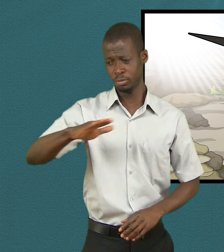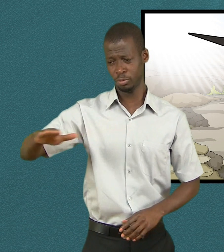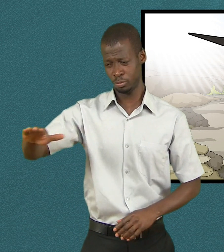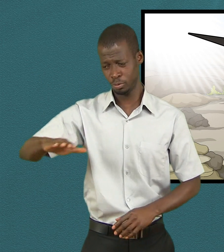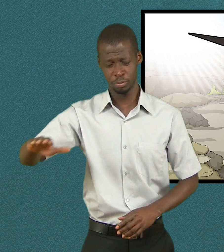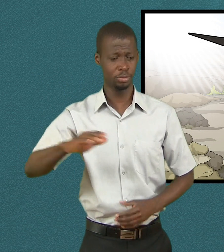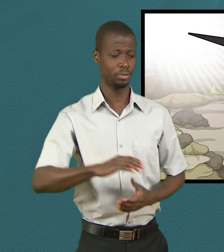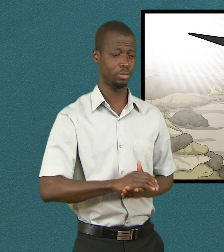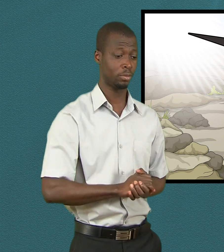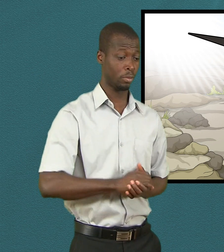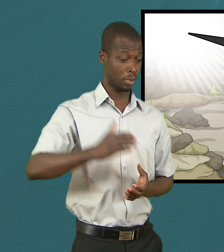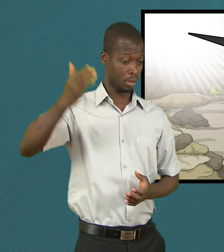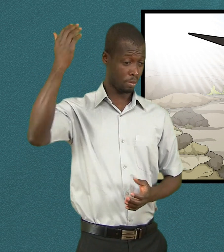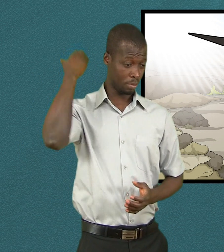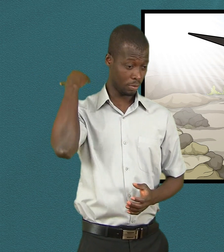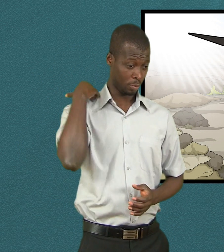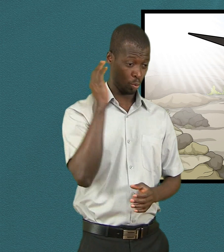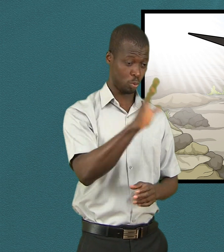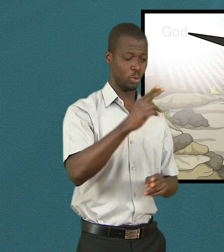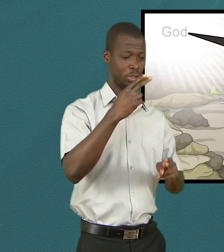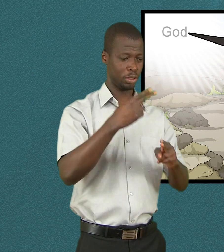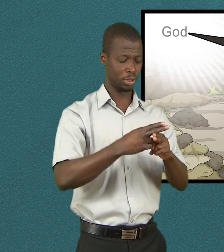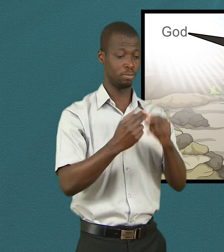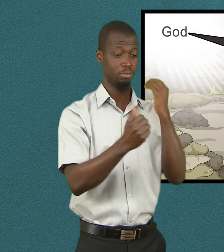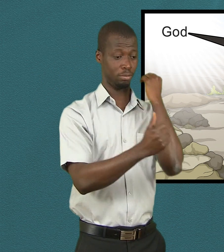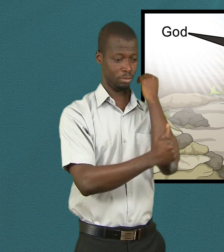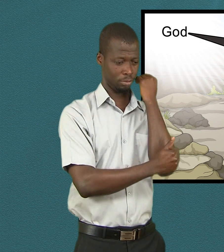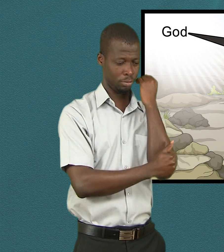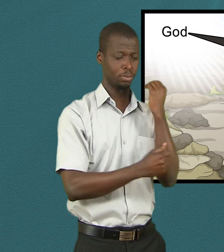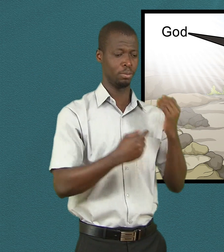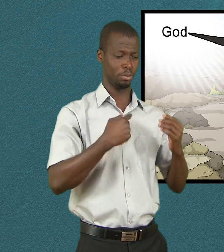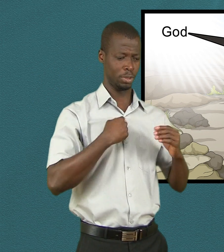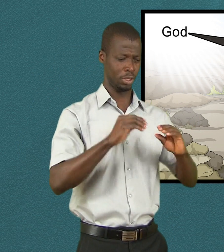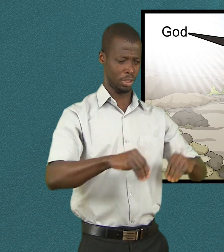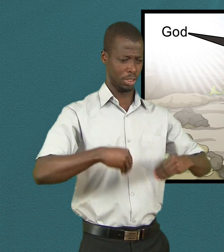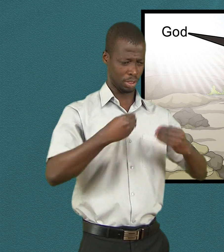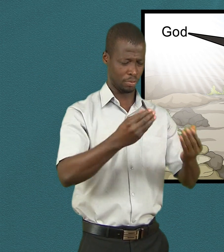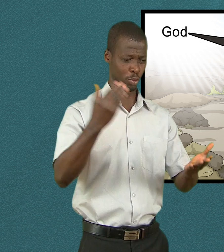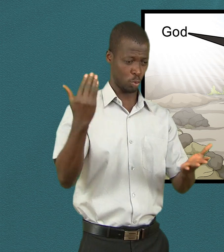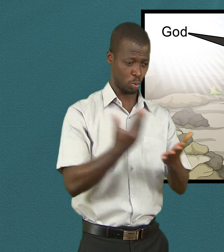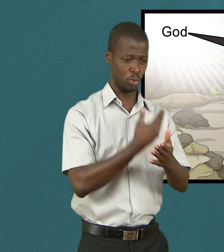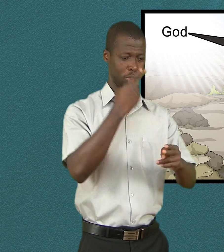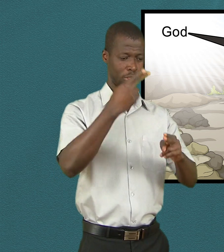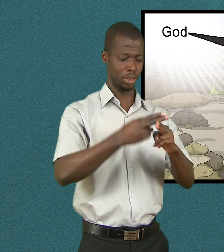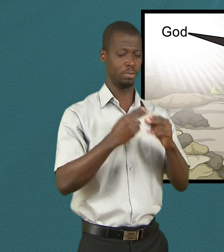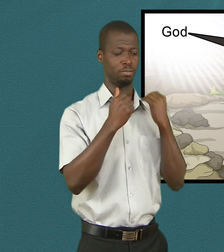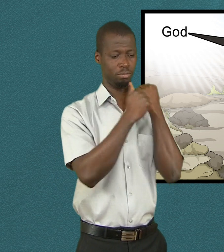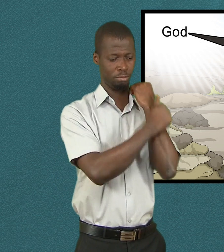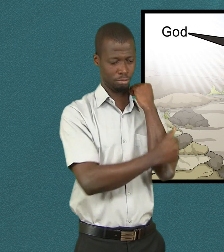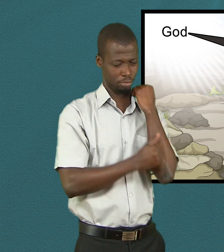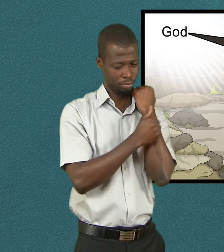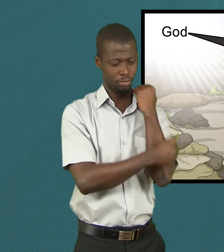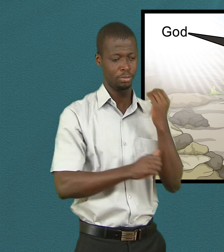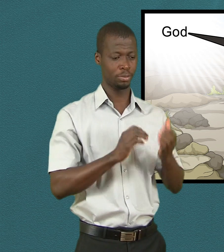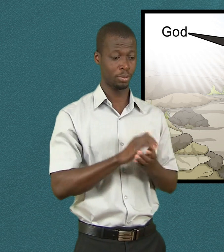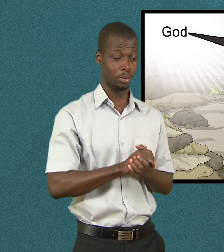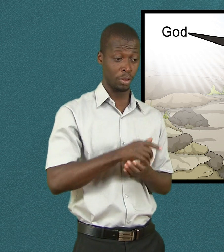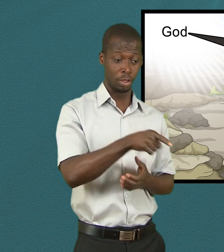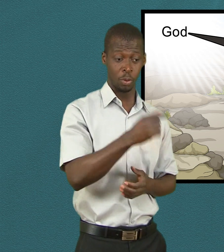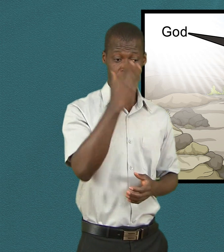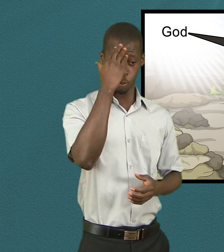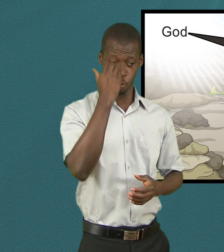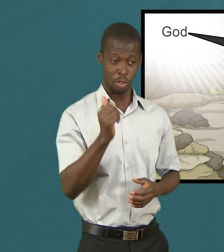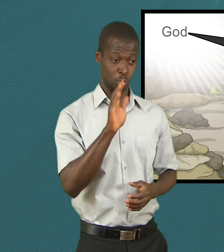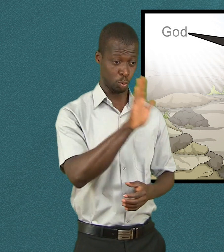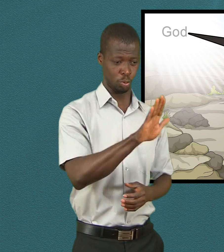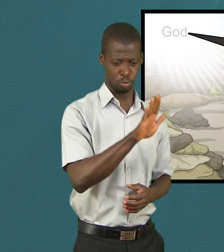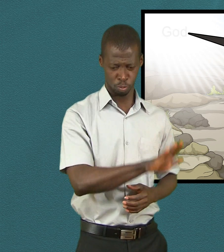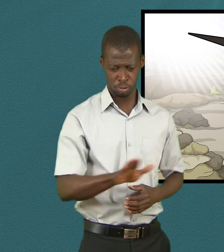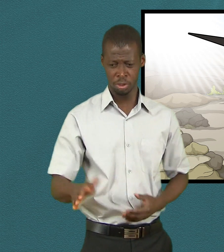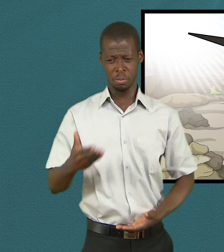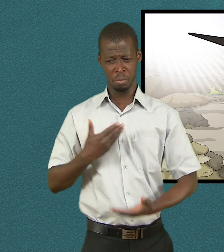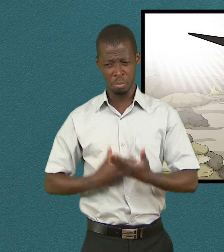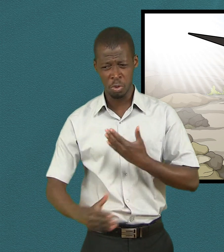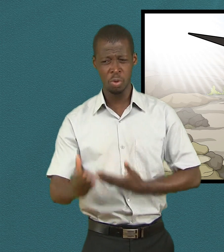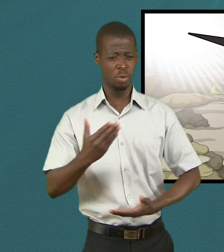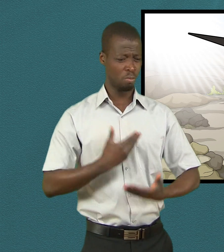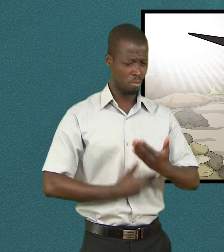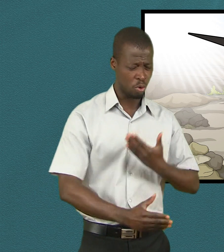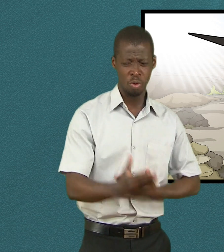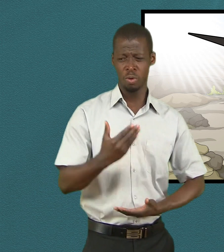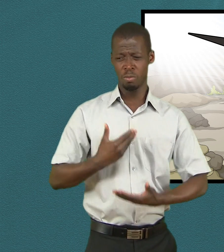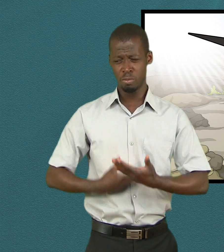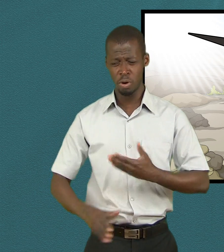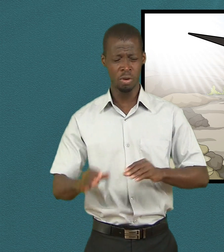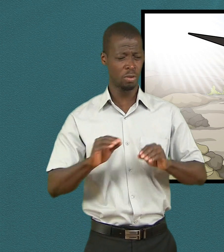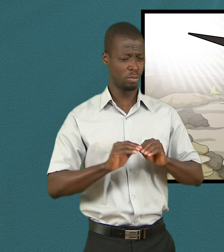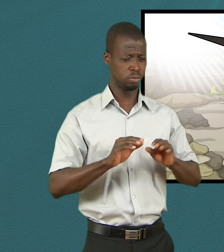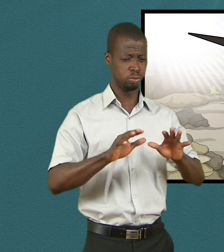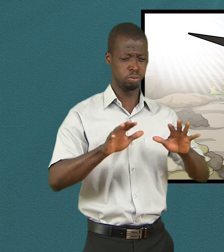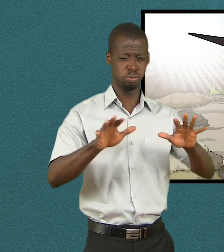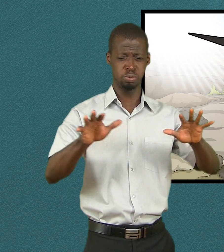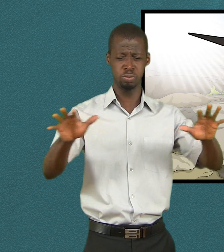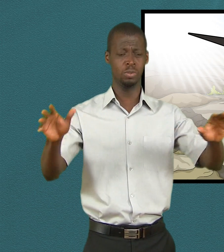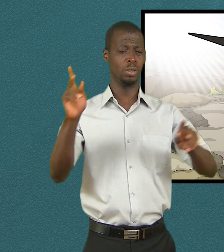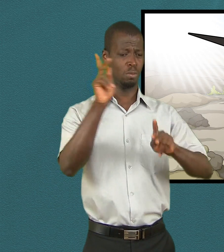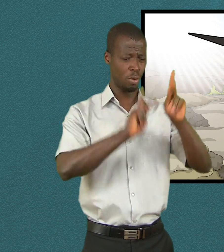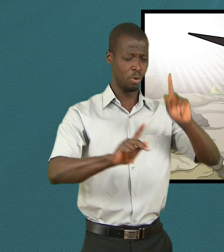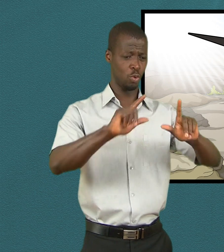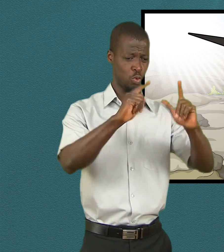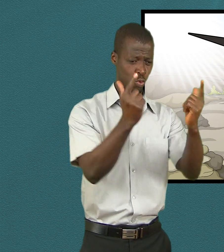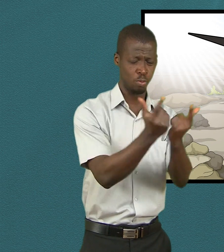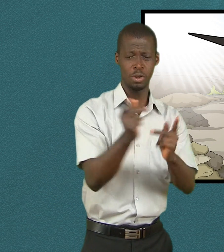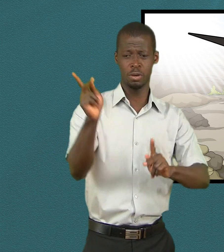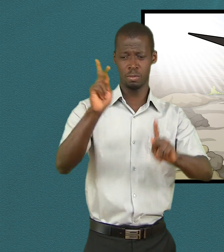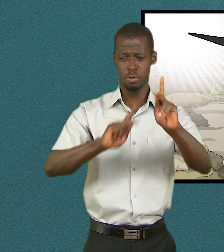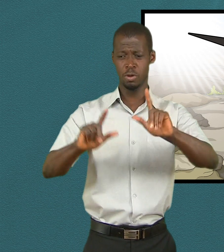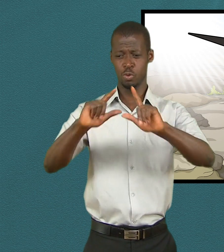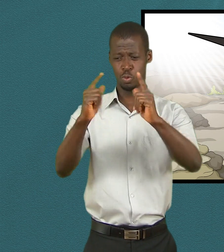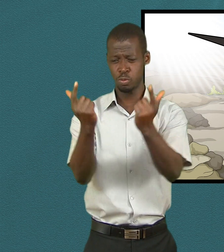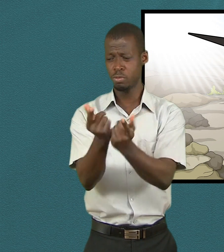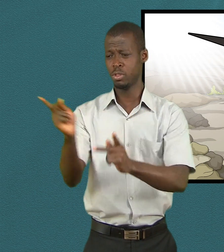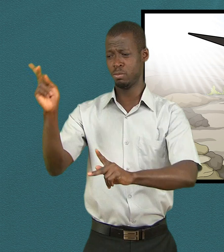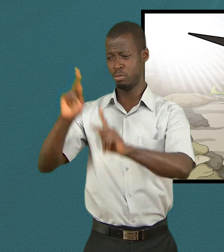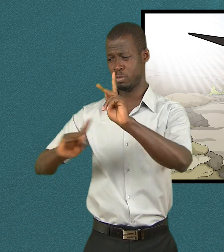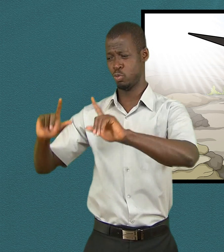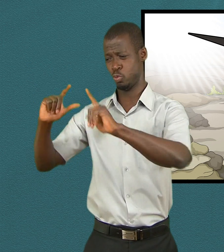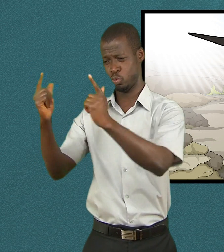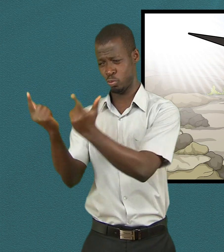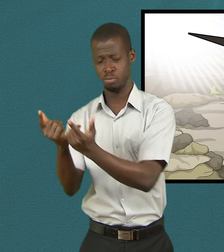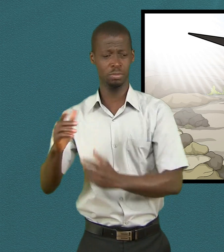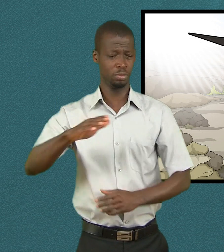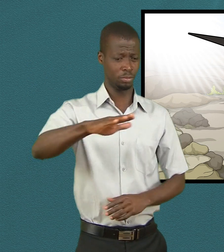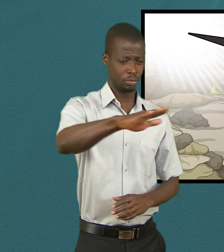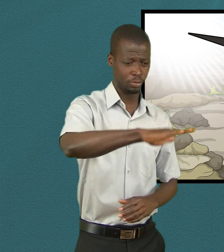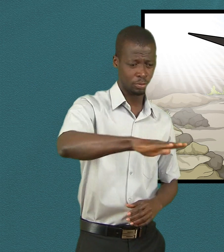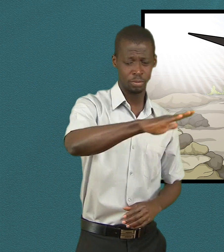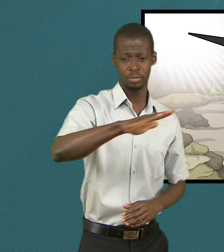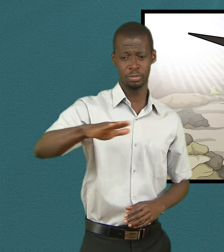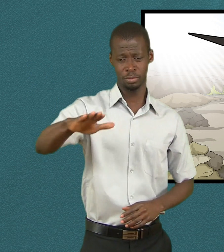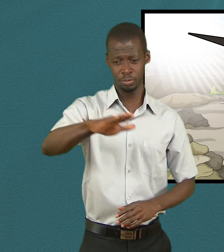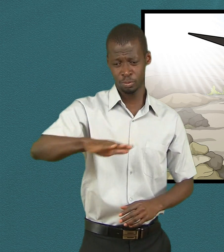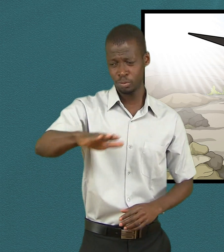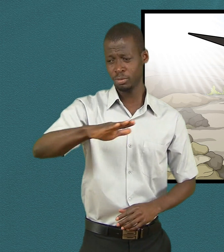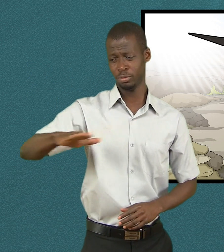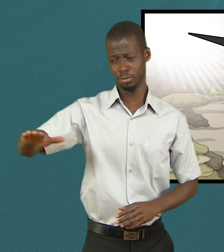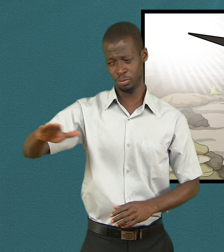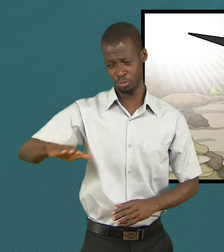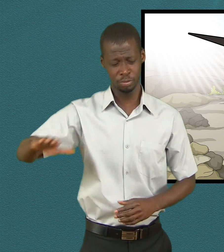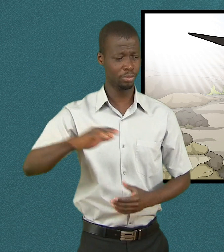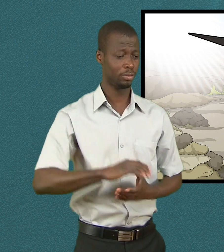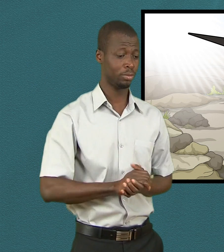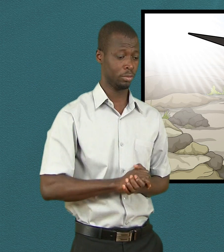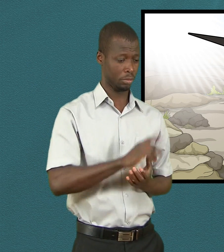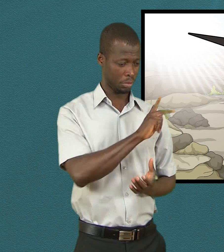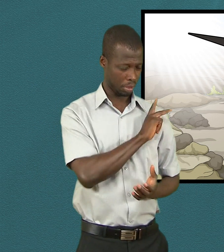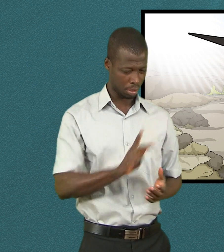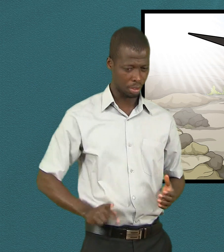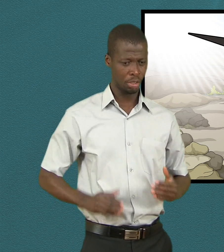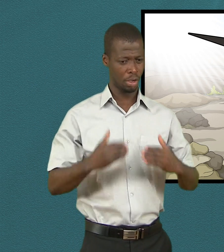No longer will you be called Abram, but your name will be Abraham, for I have made you a father of many nations. I will make you exceedingly fruitful;